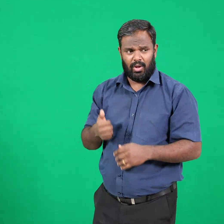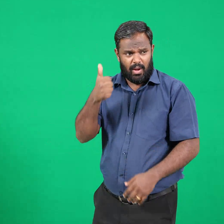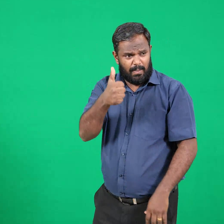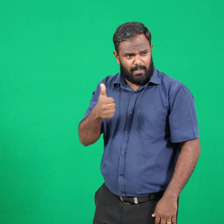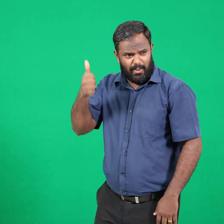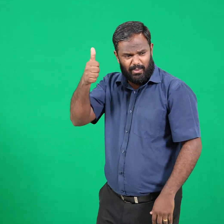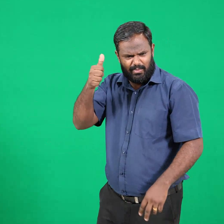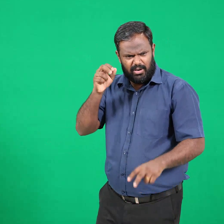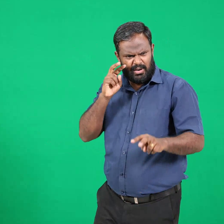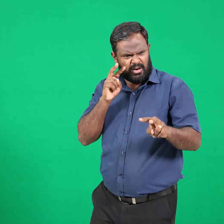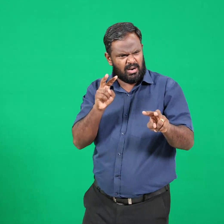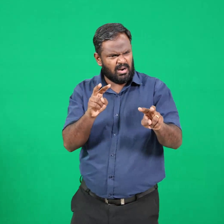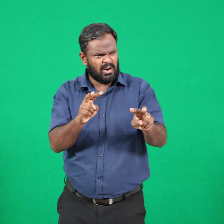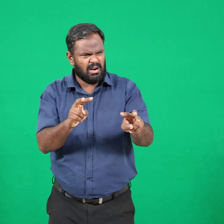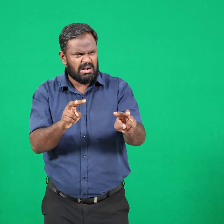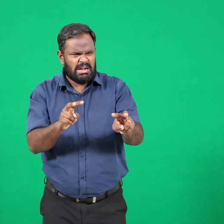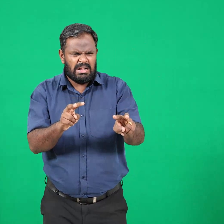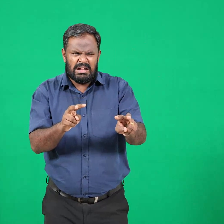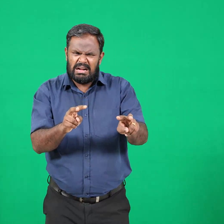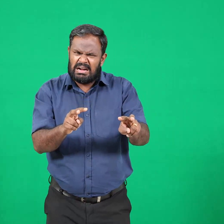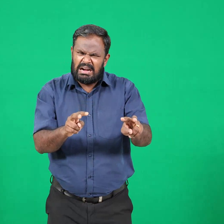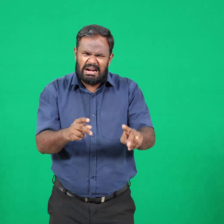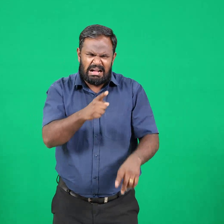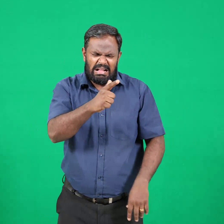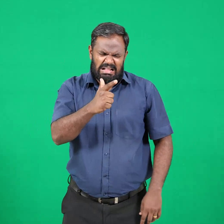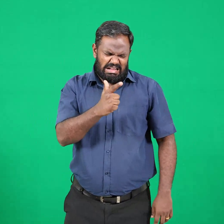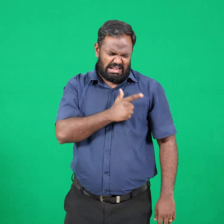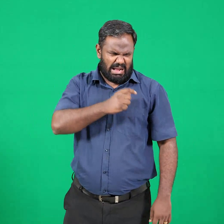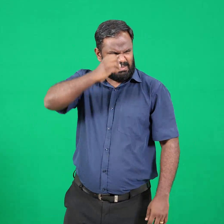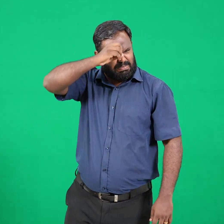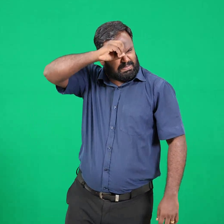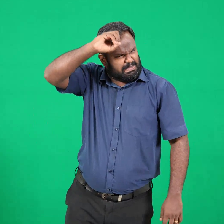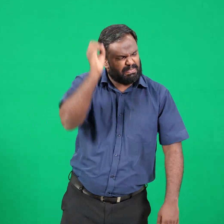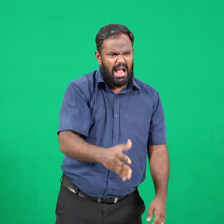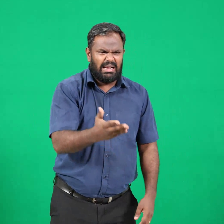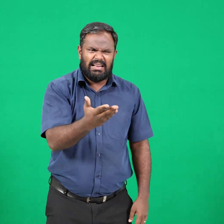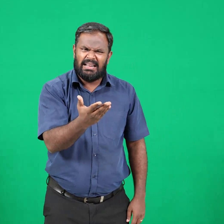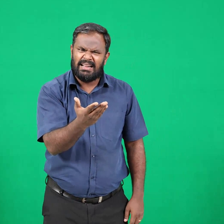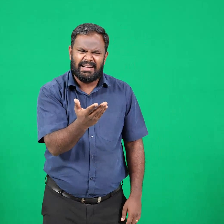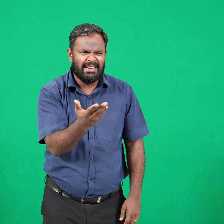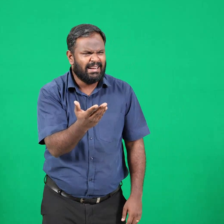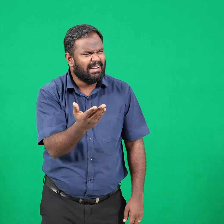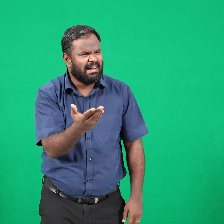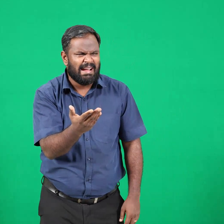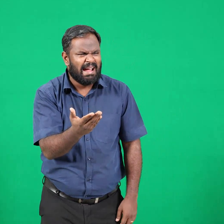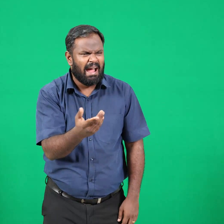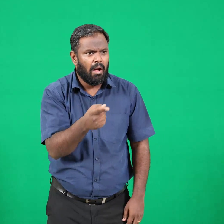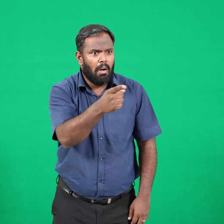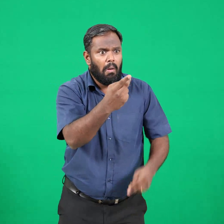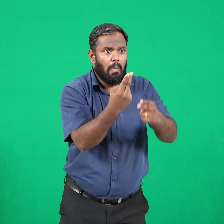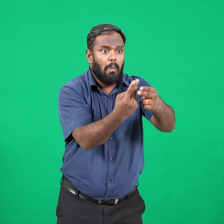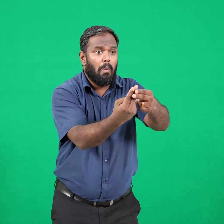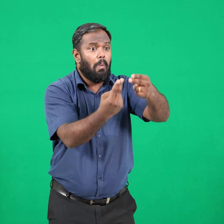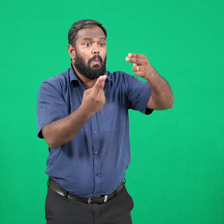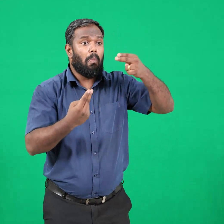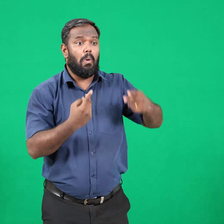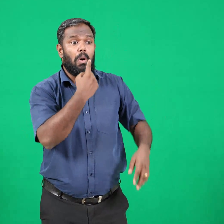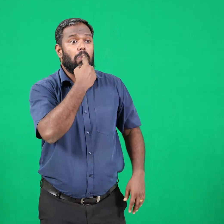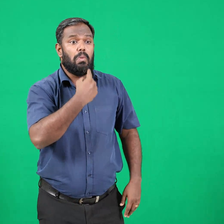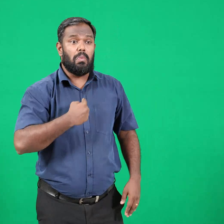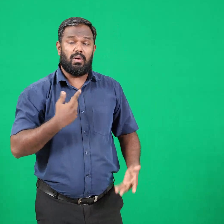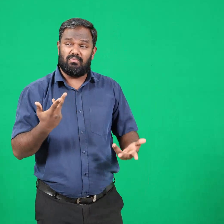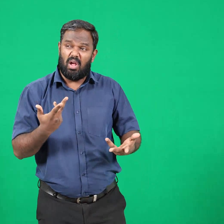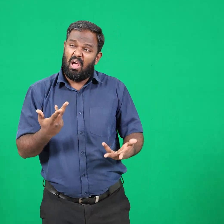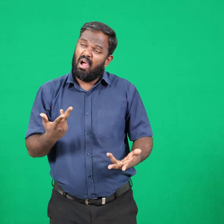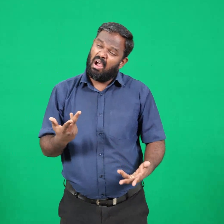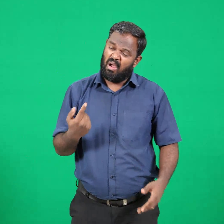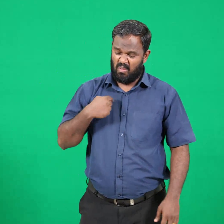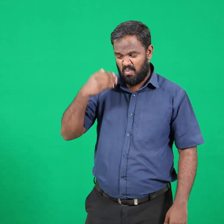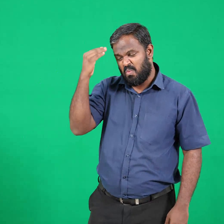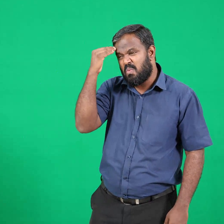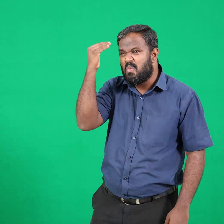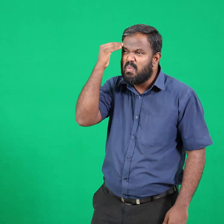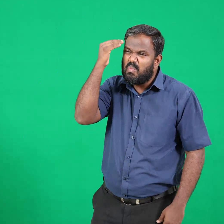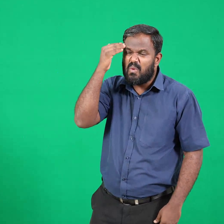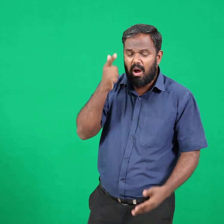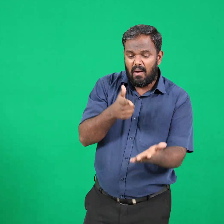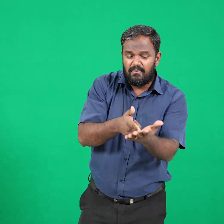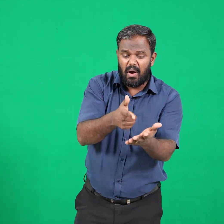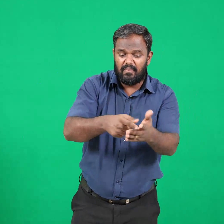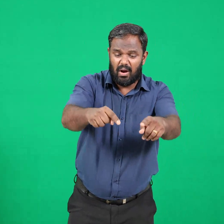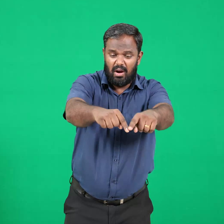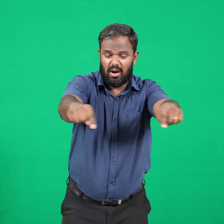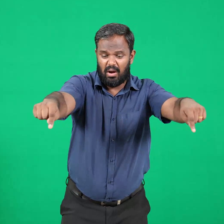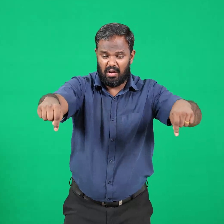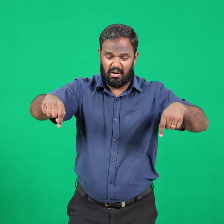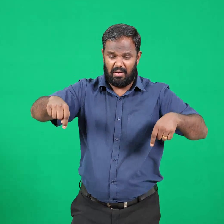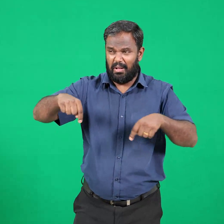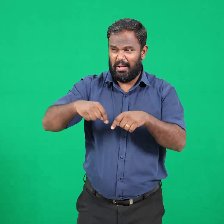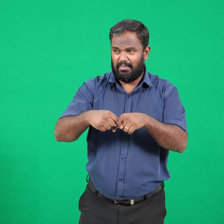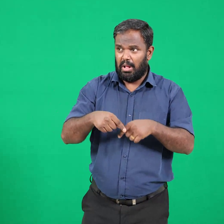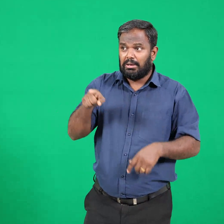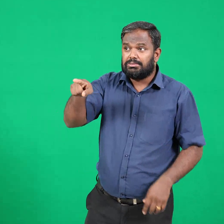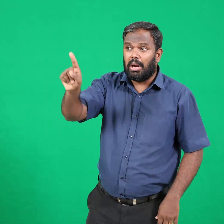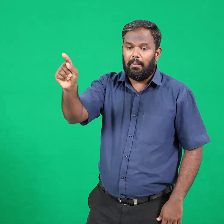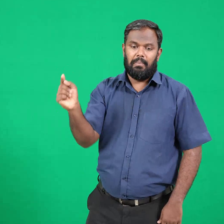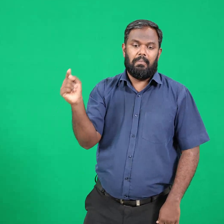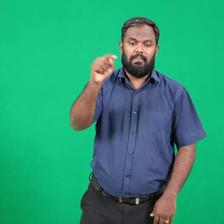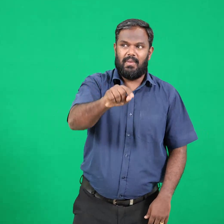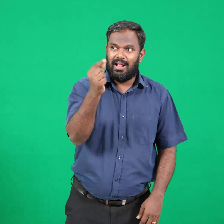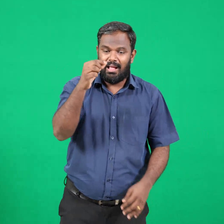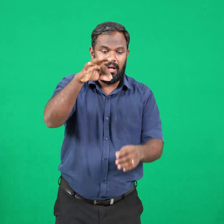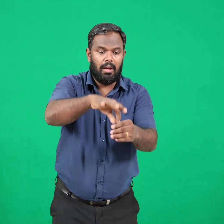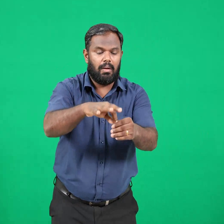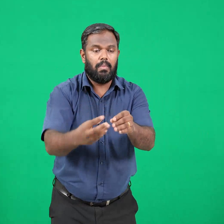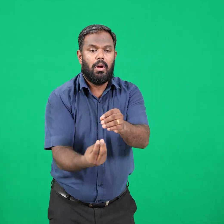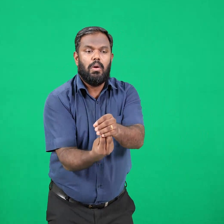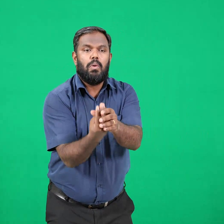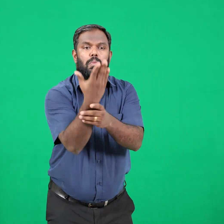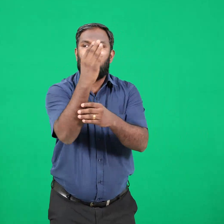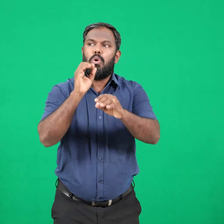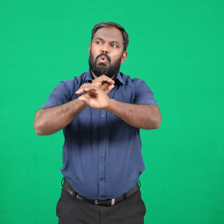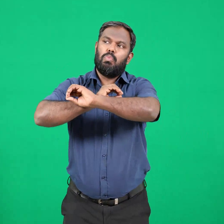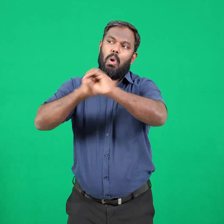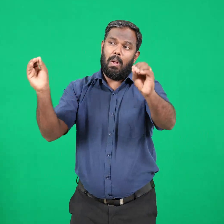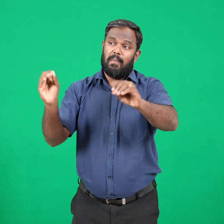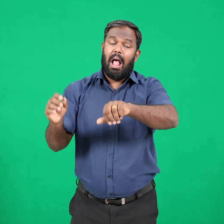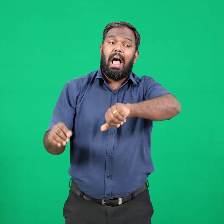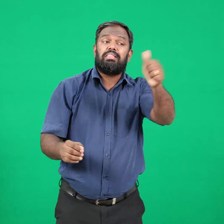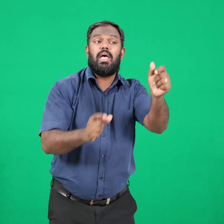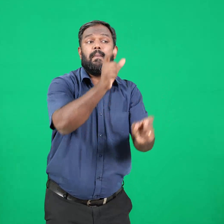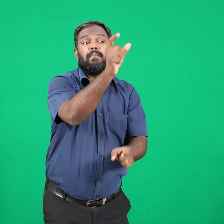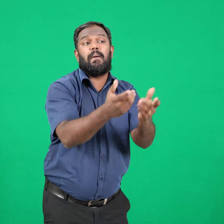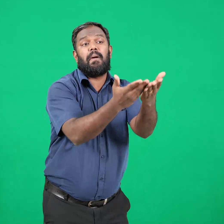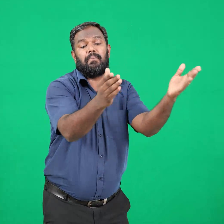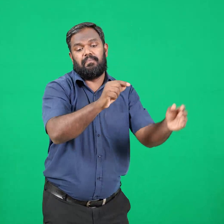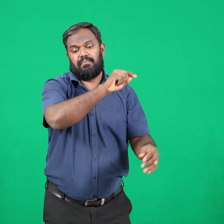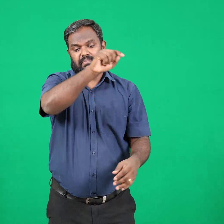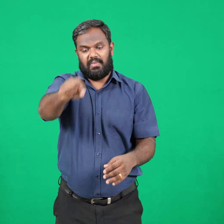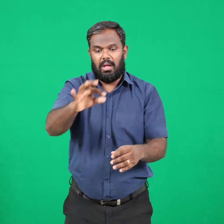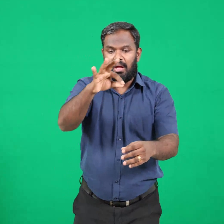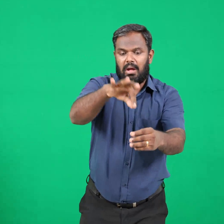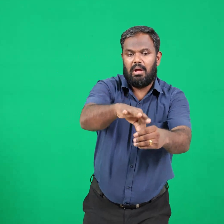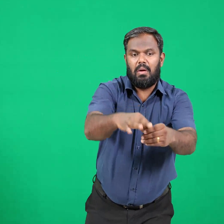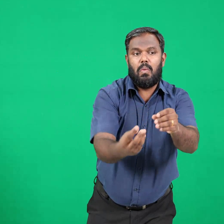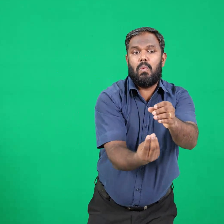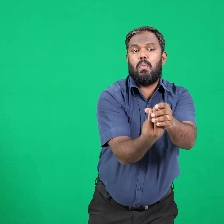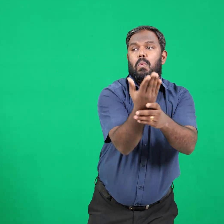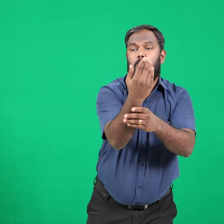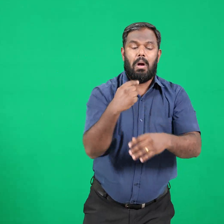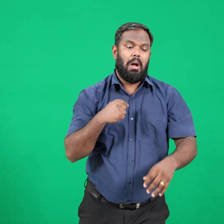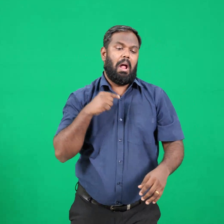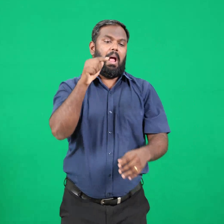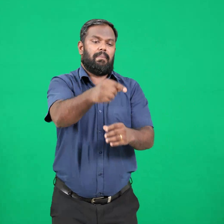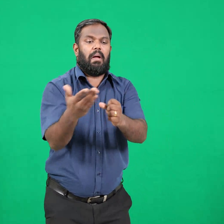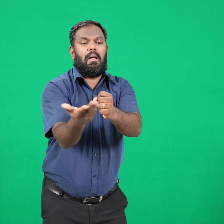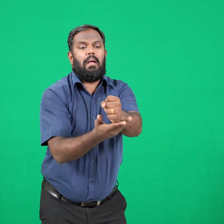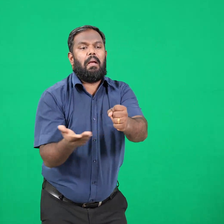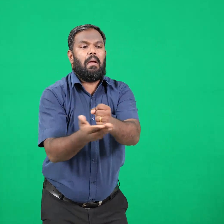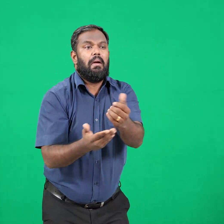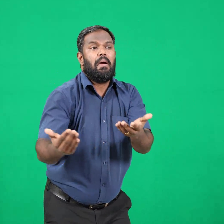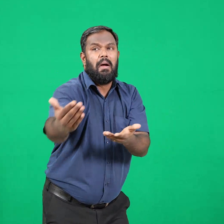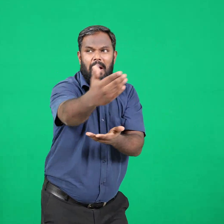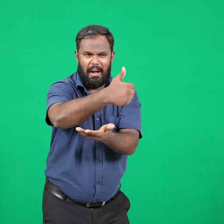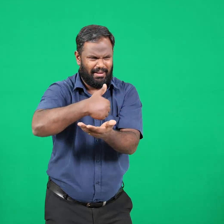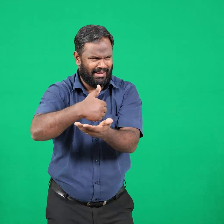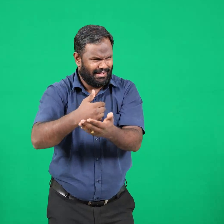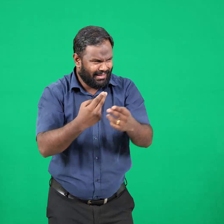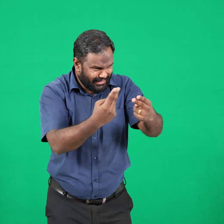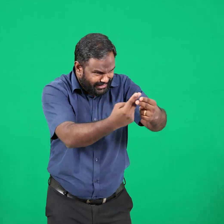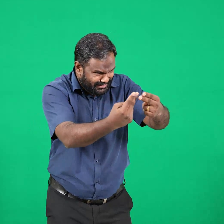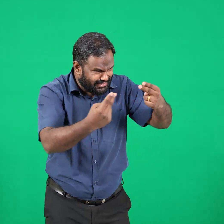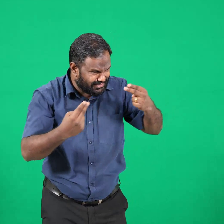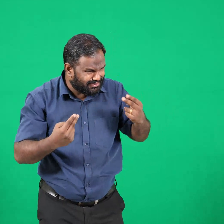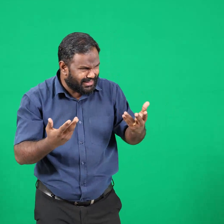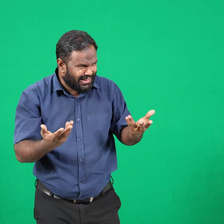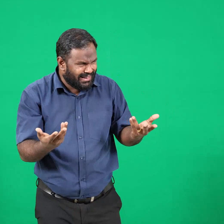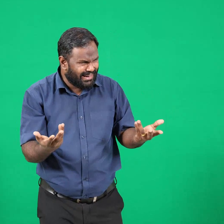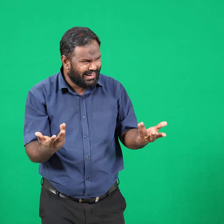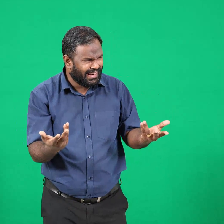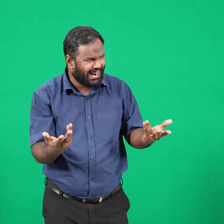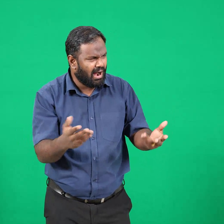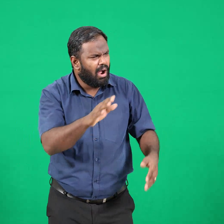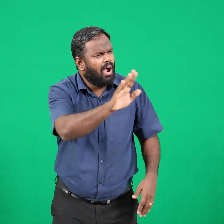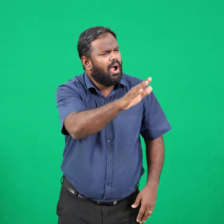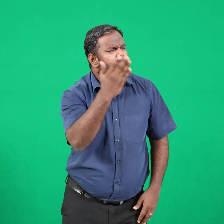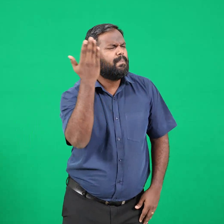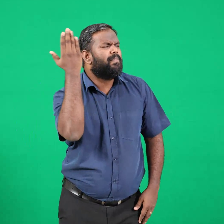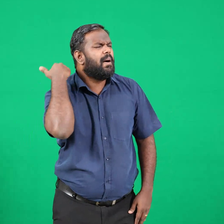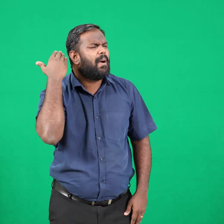replied his master. ' You knew that I reap where I have not sown and gather where I have not scattered seed.